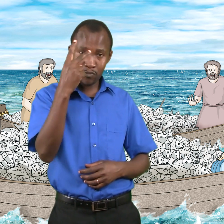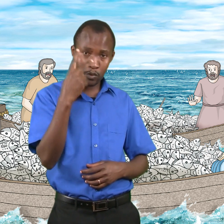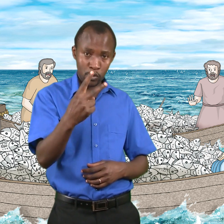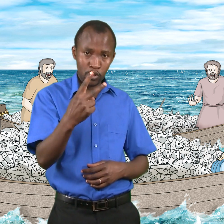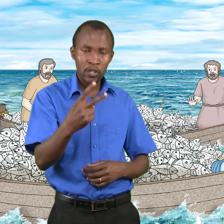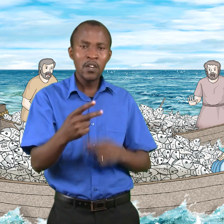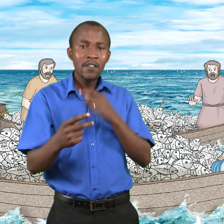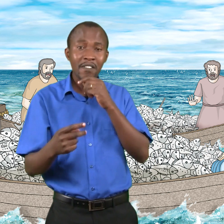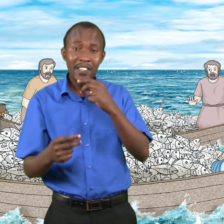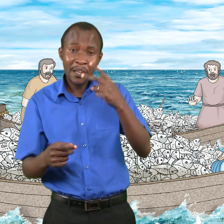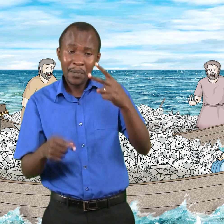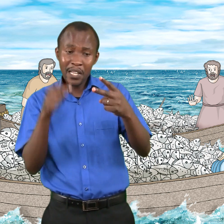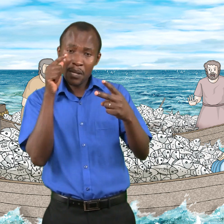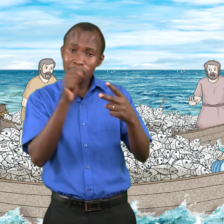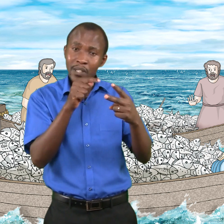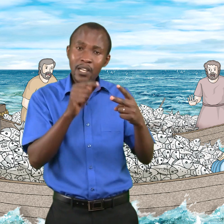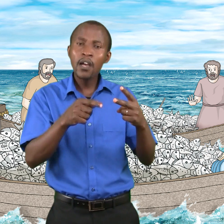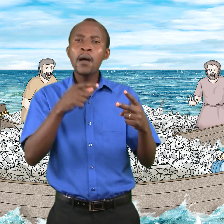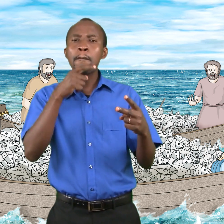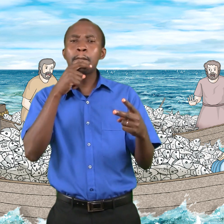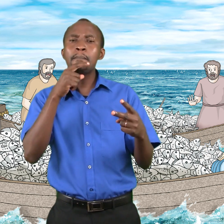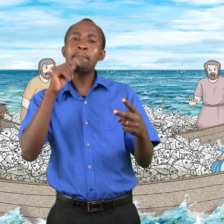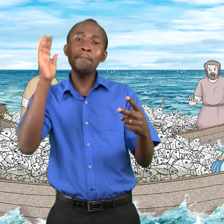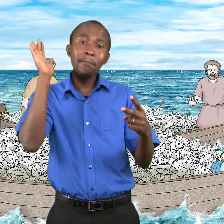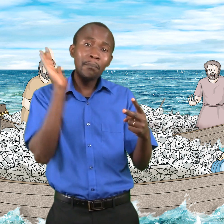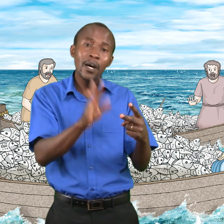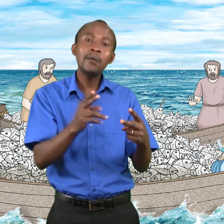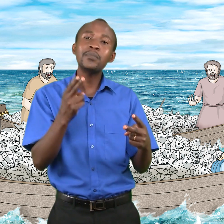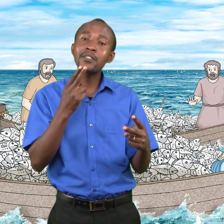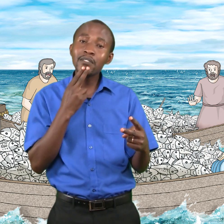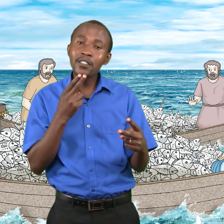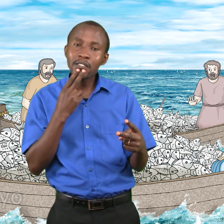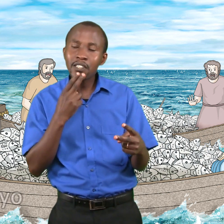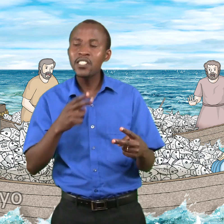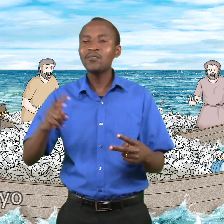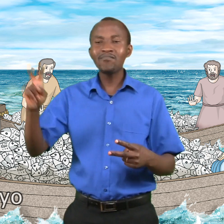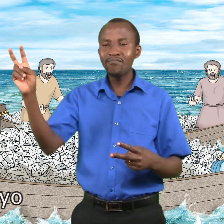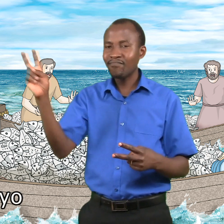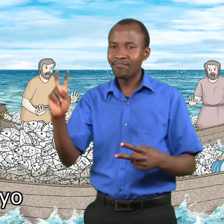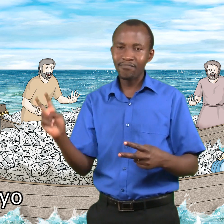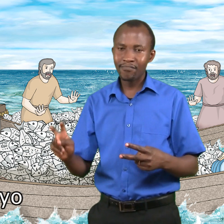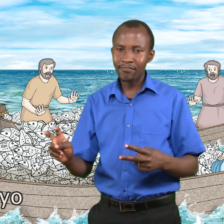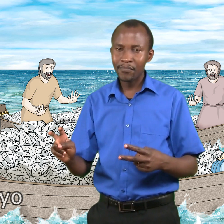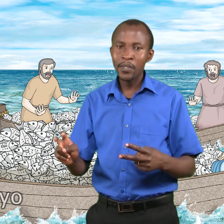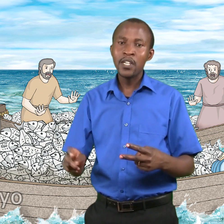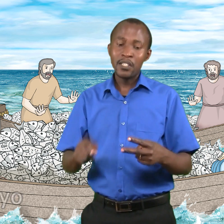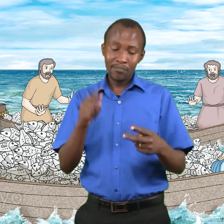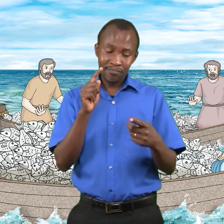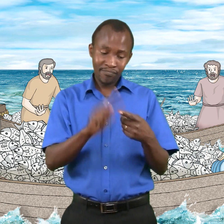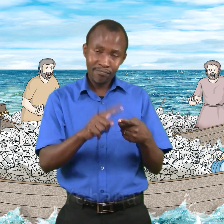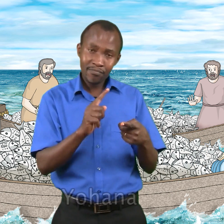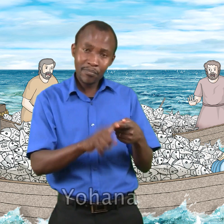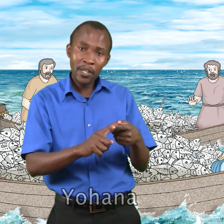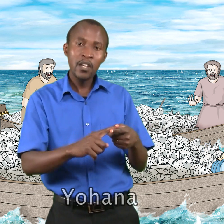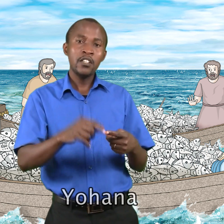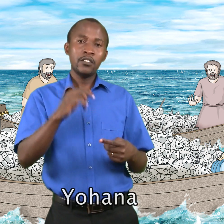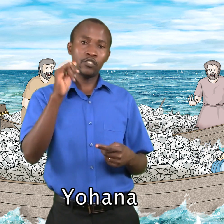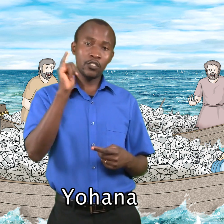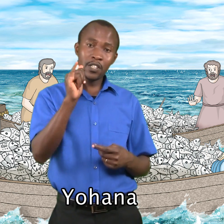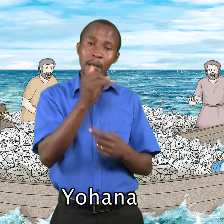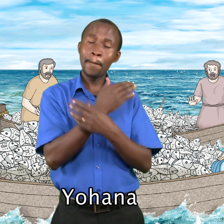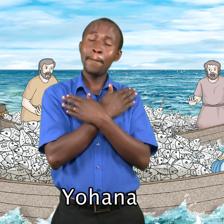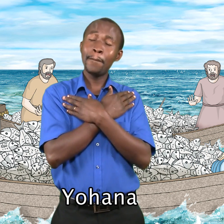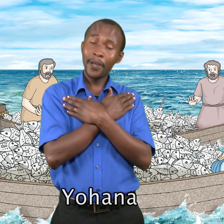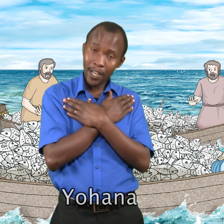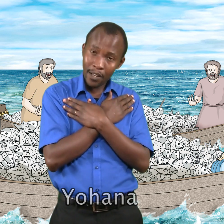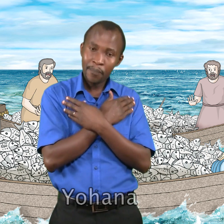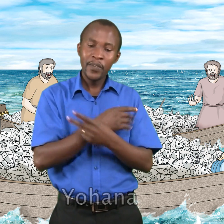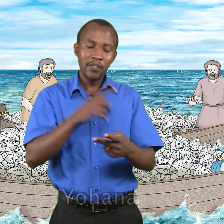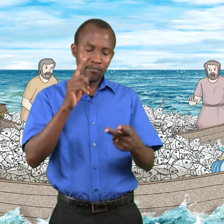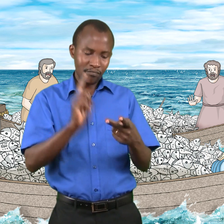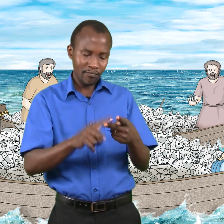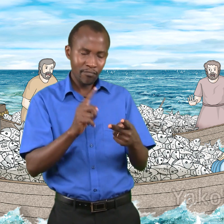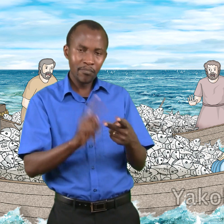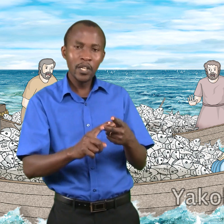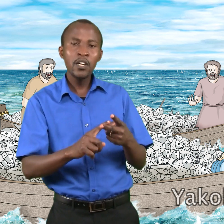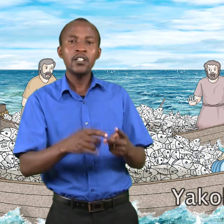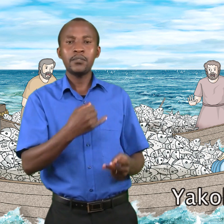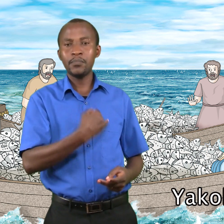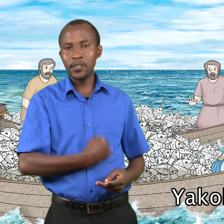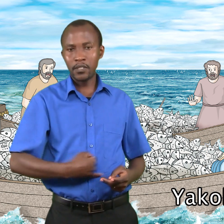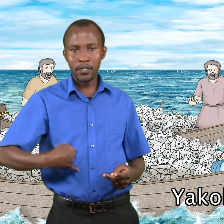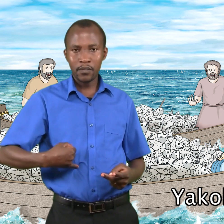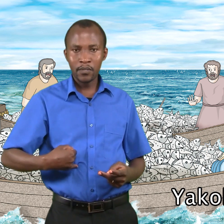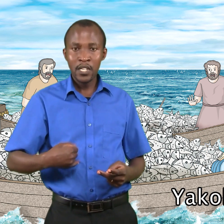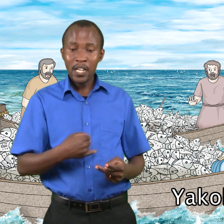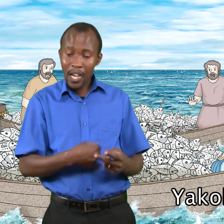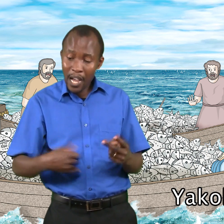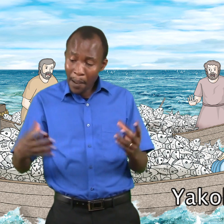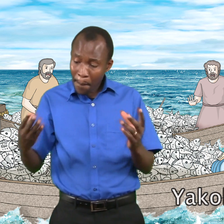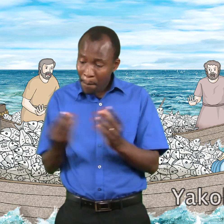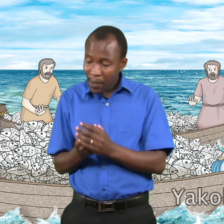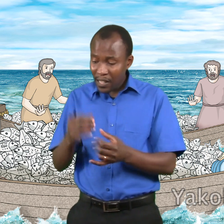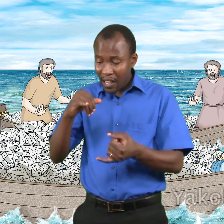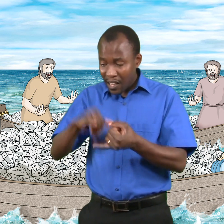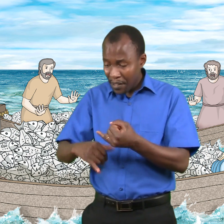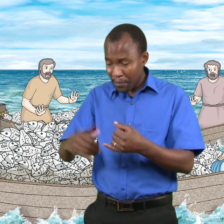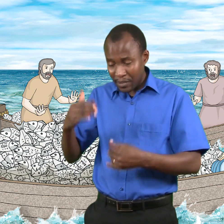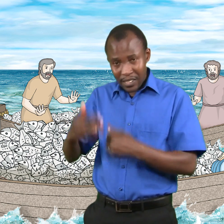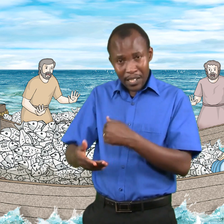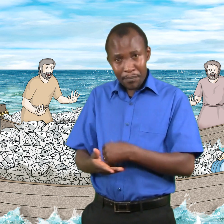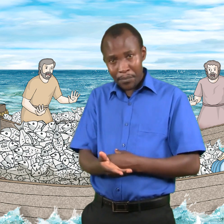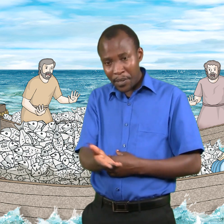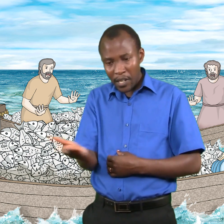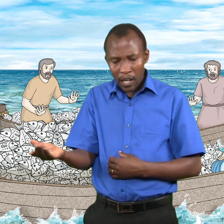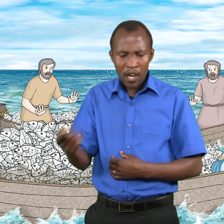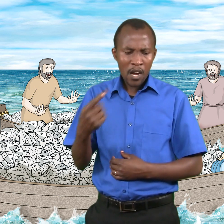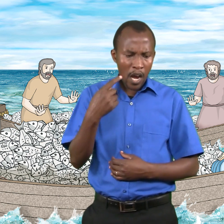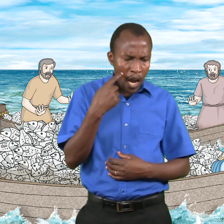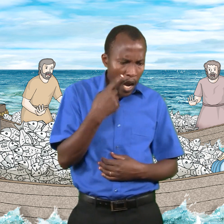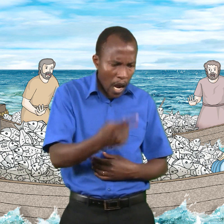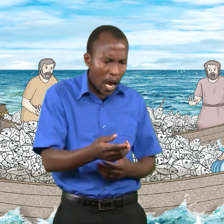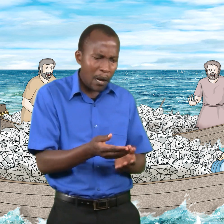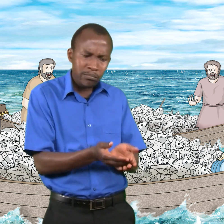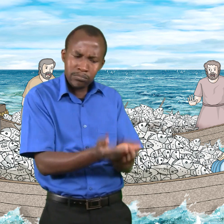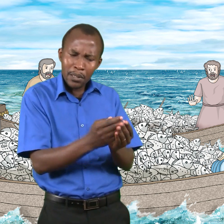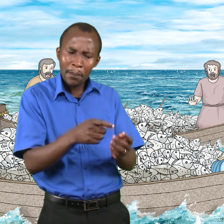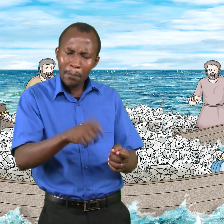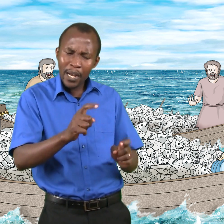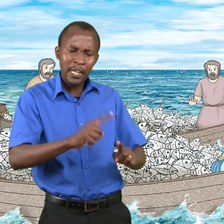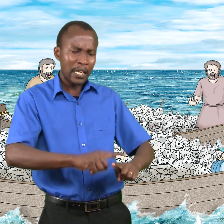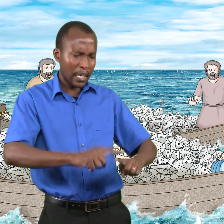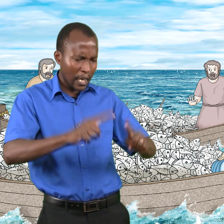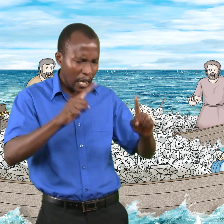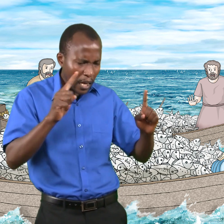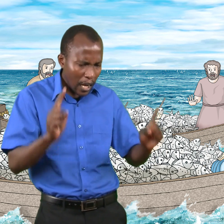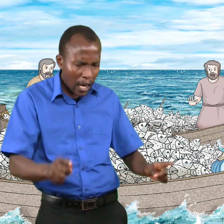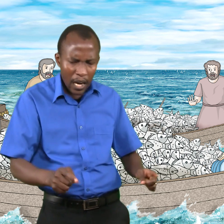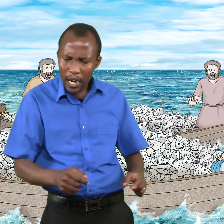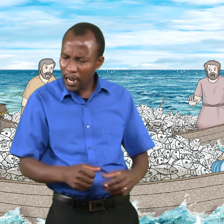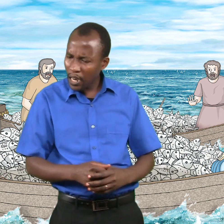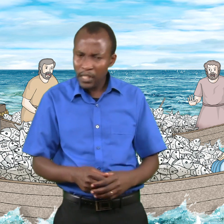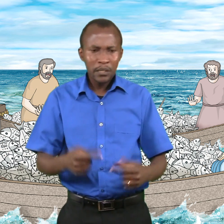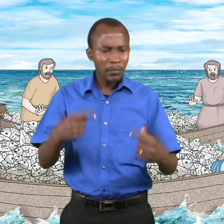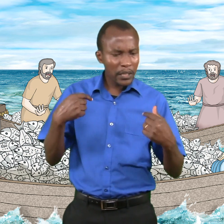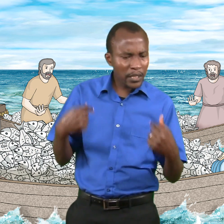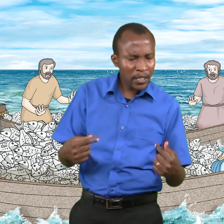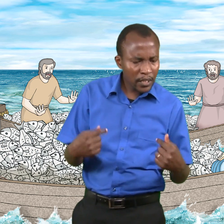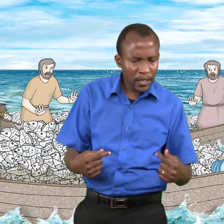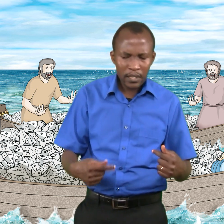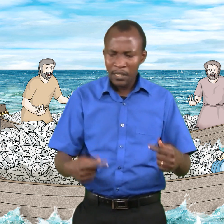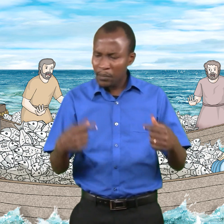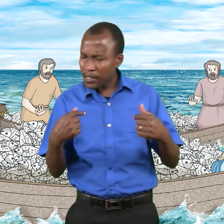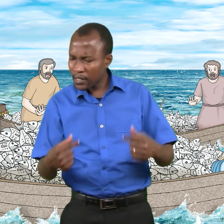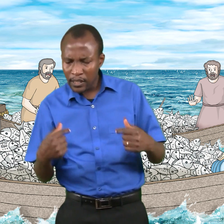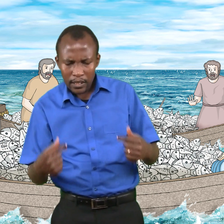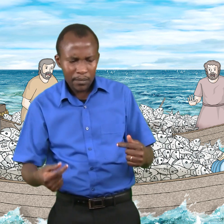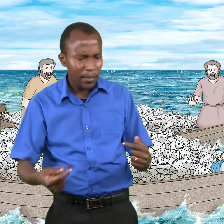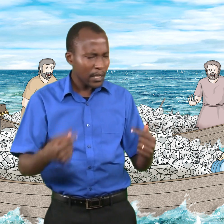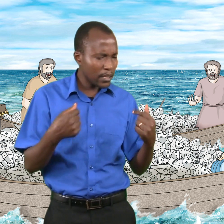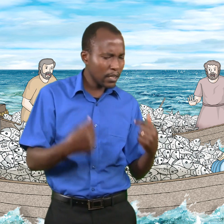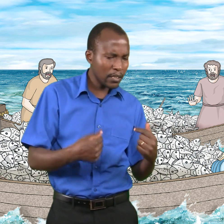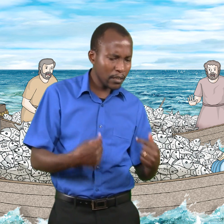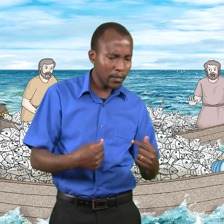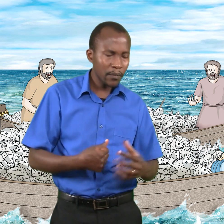“Go away from me, Lord,” he said, “for I am a sinful man.”